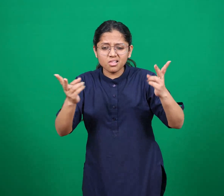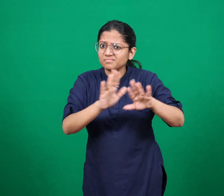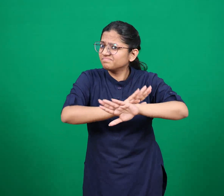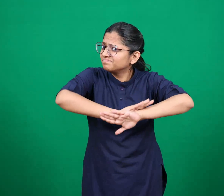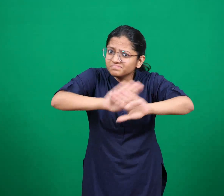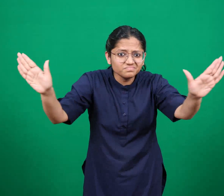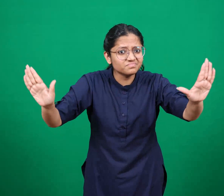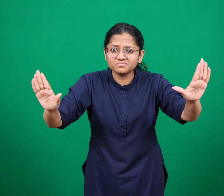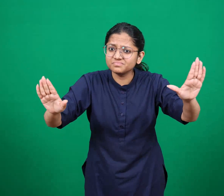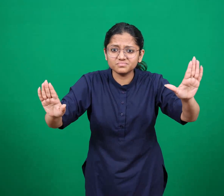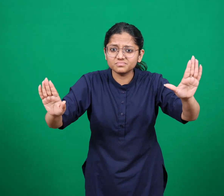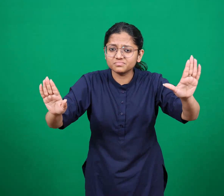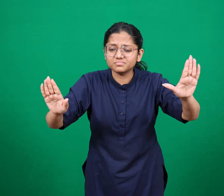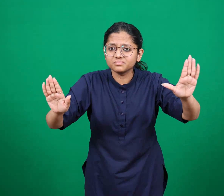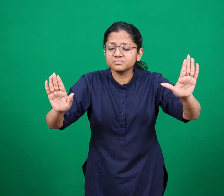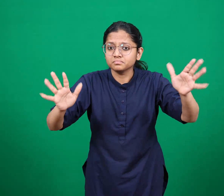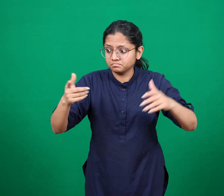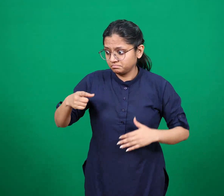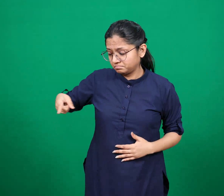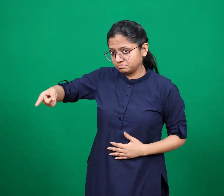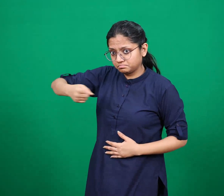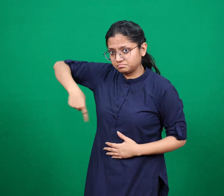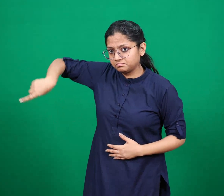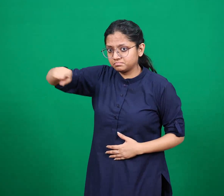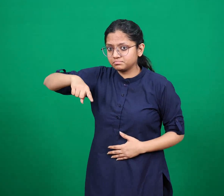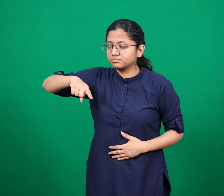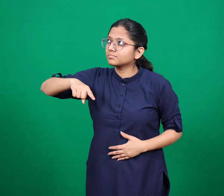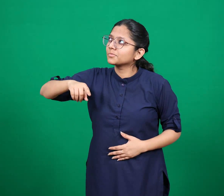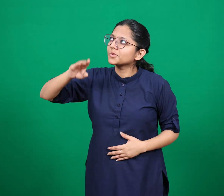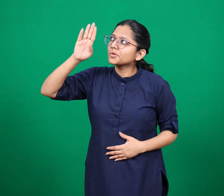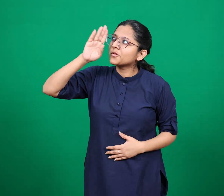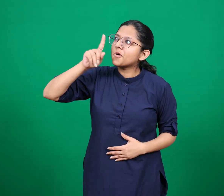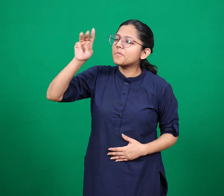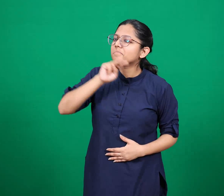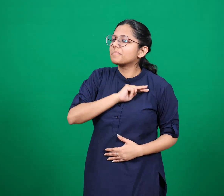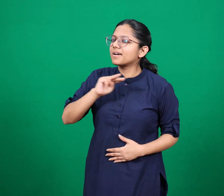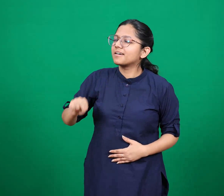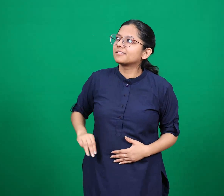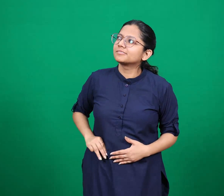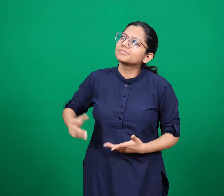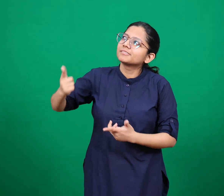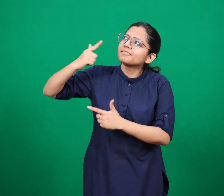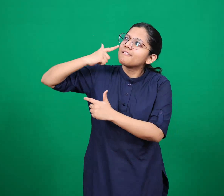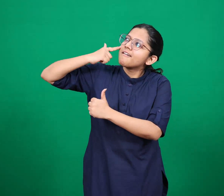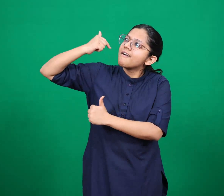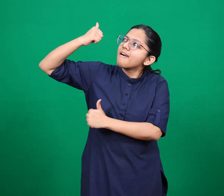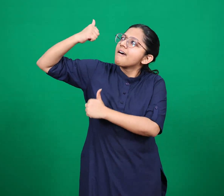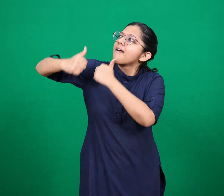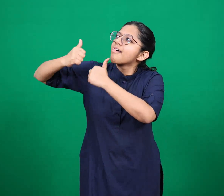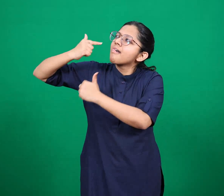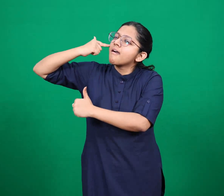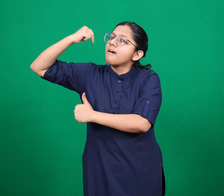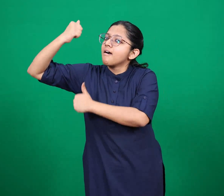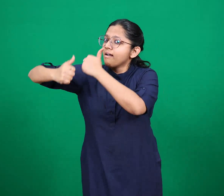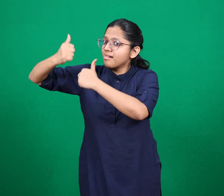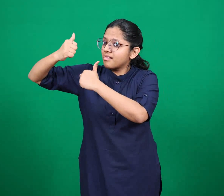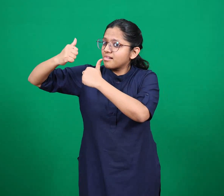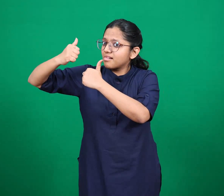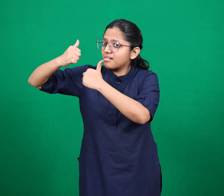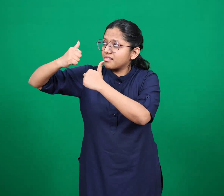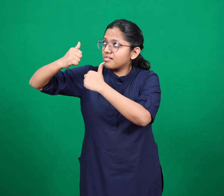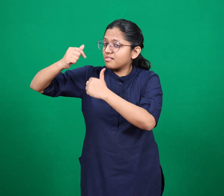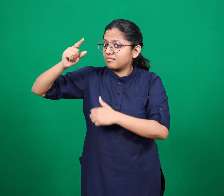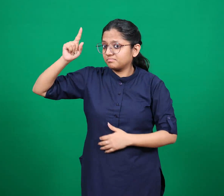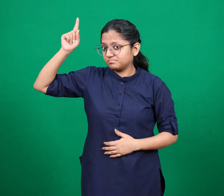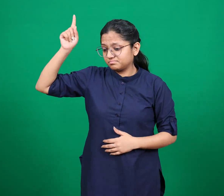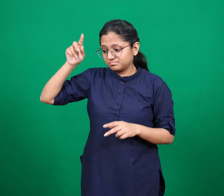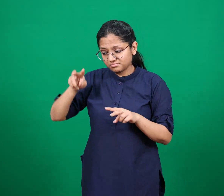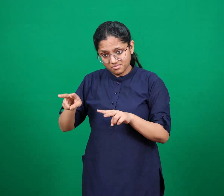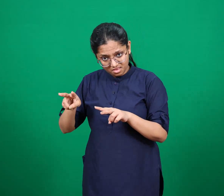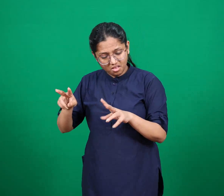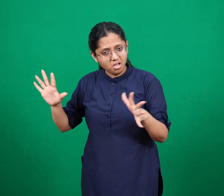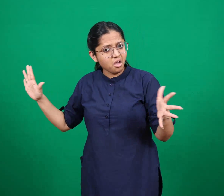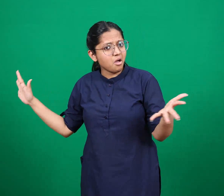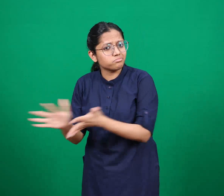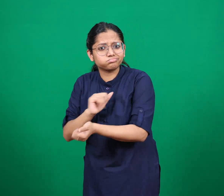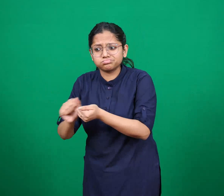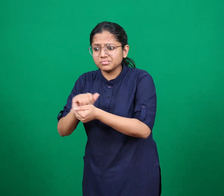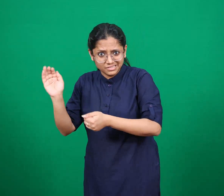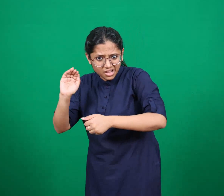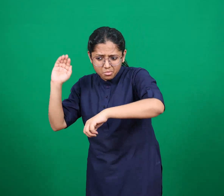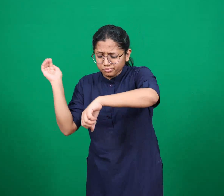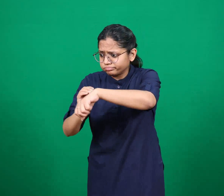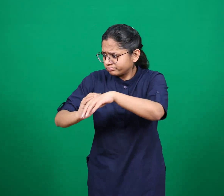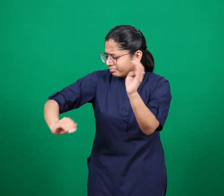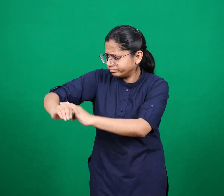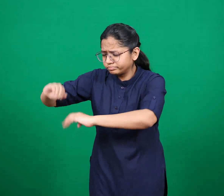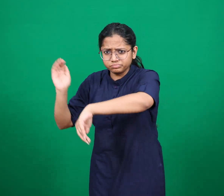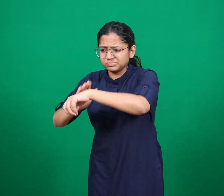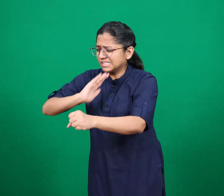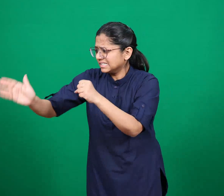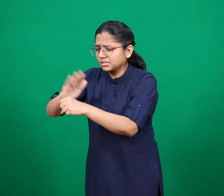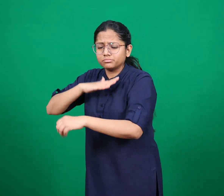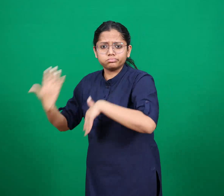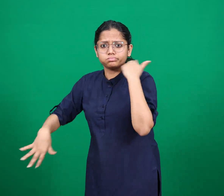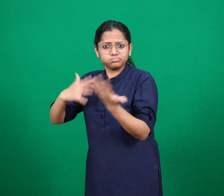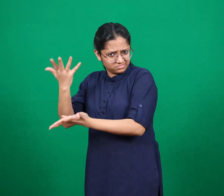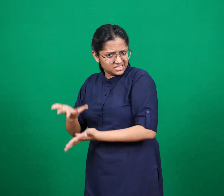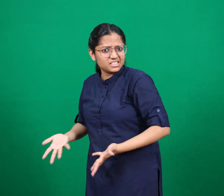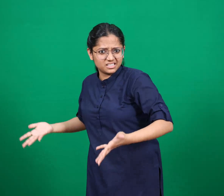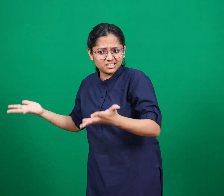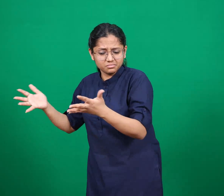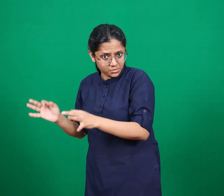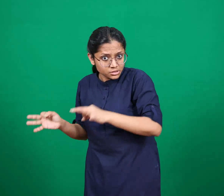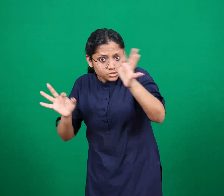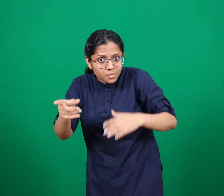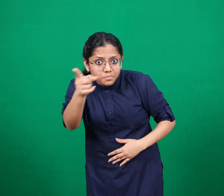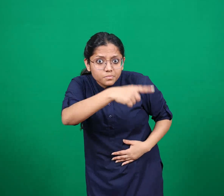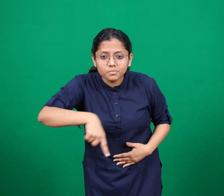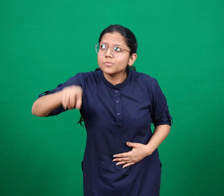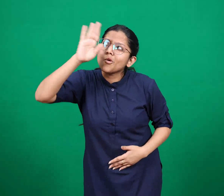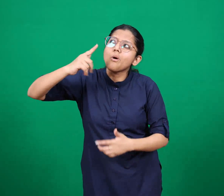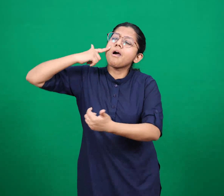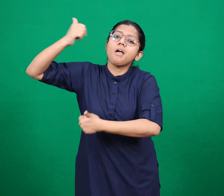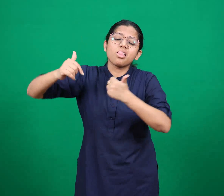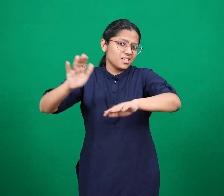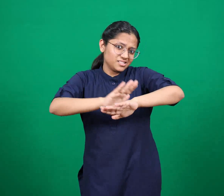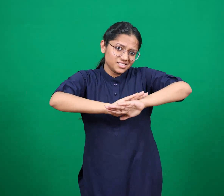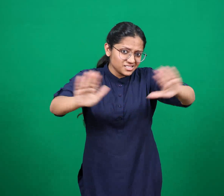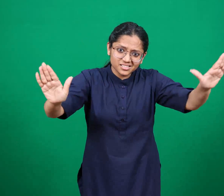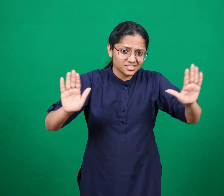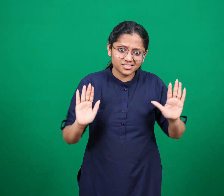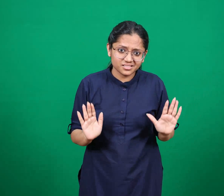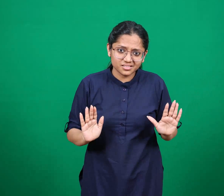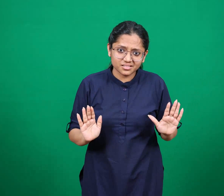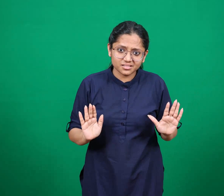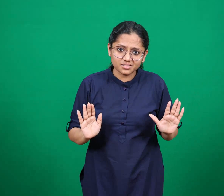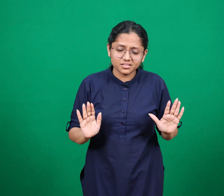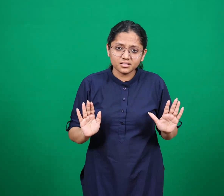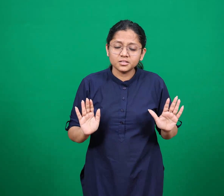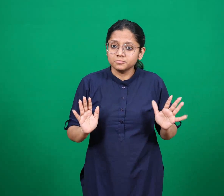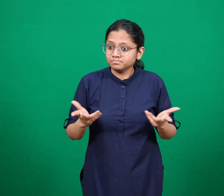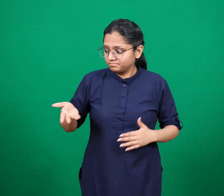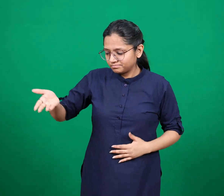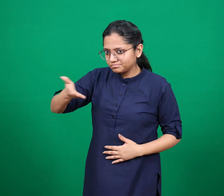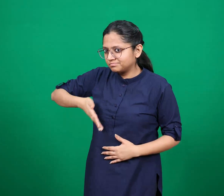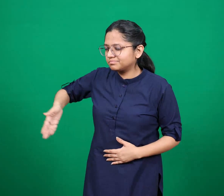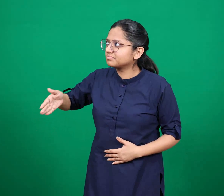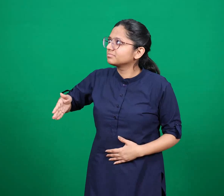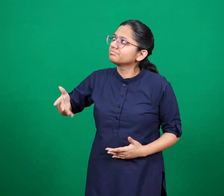We should not test Christ, as some of them did, and were killed by snakes.